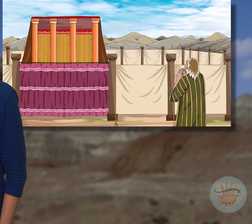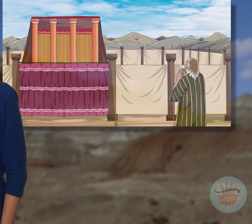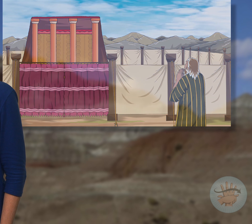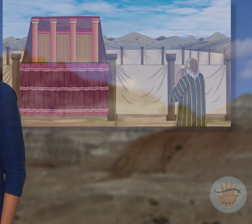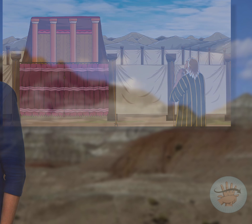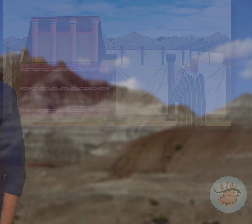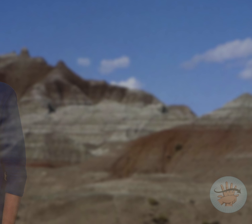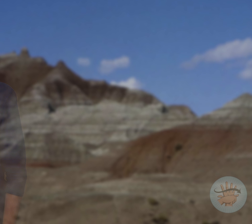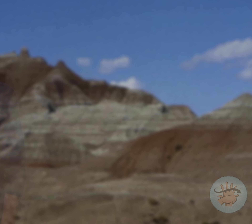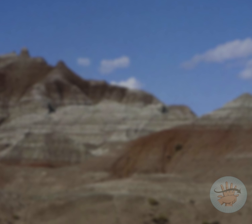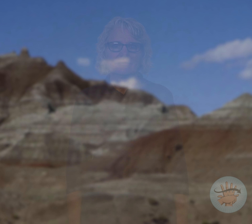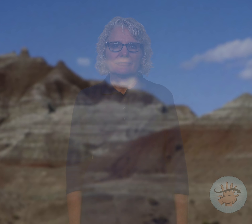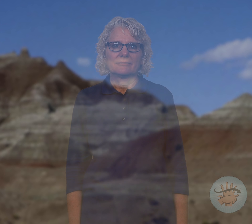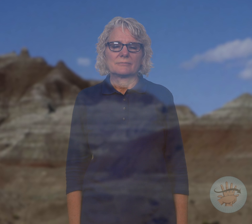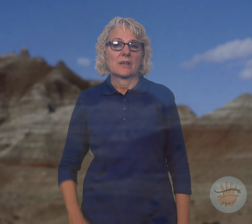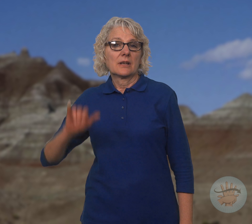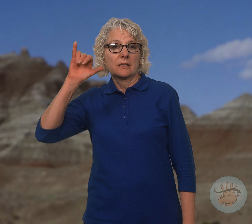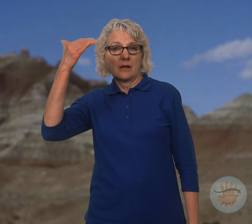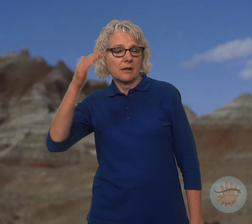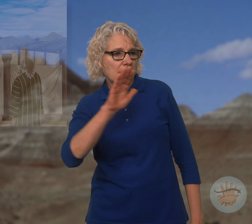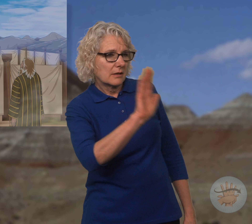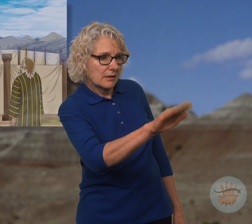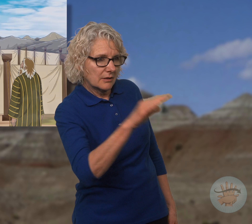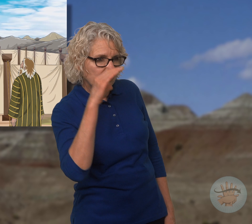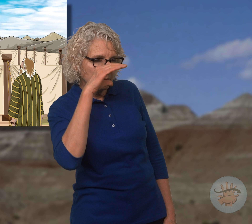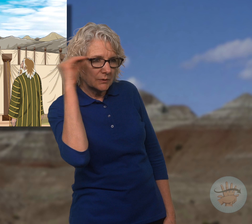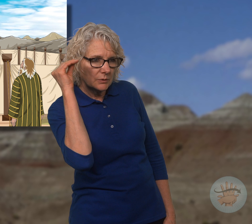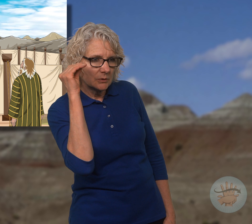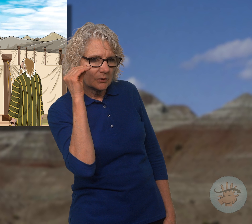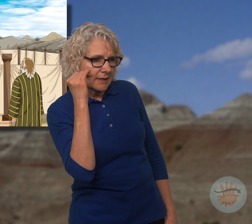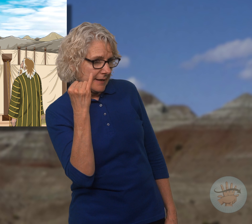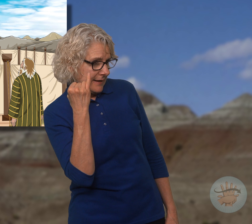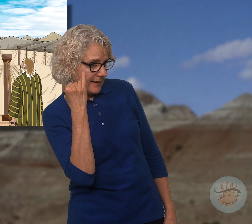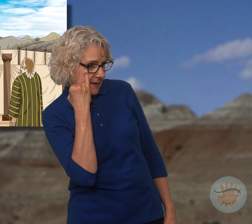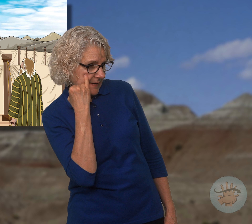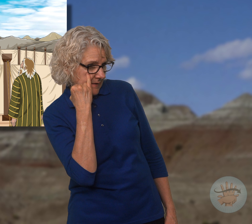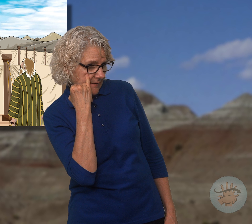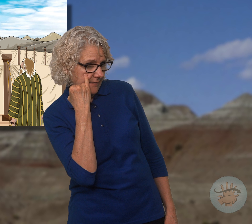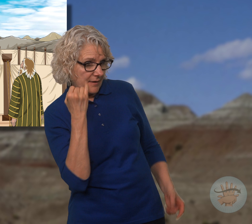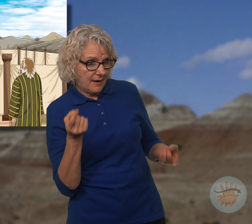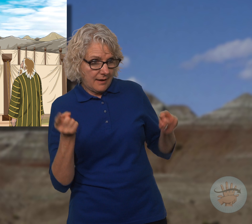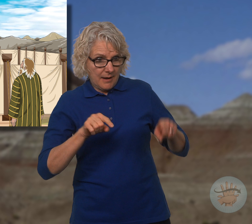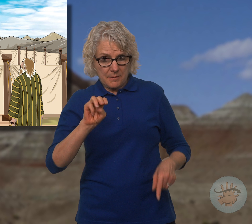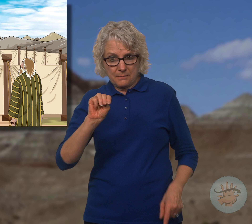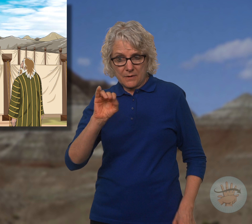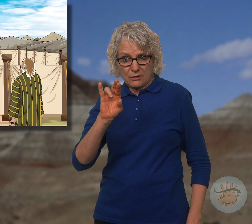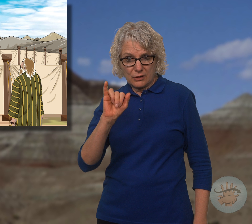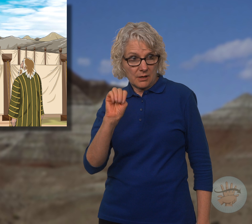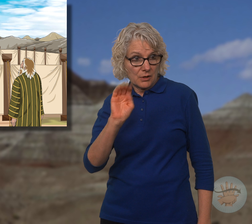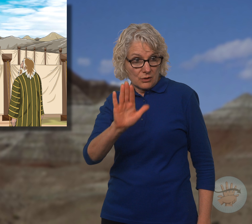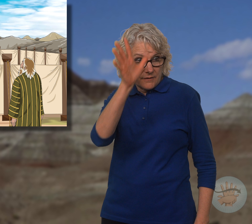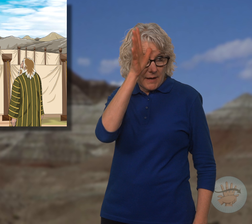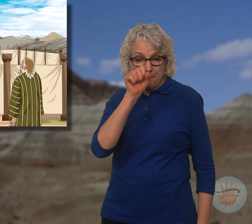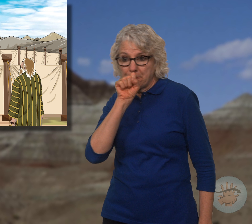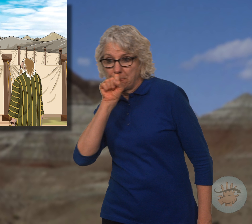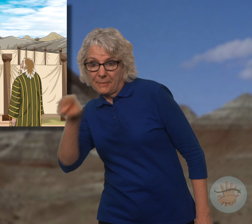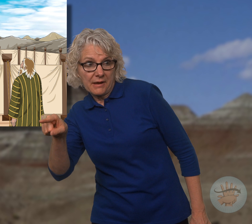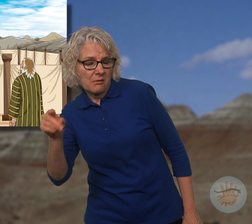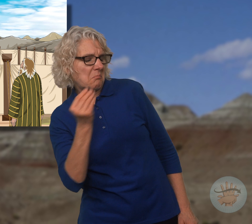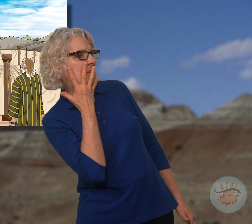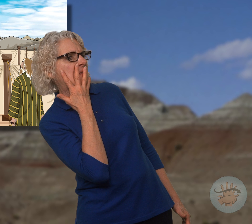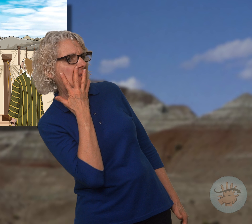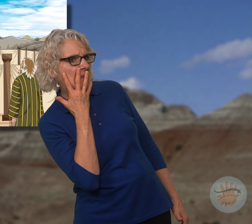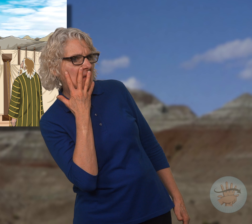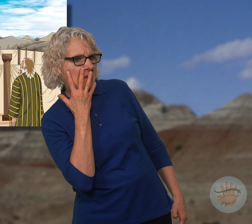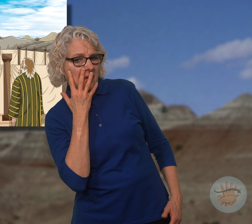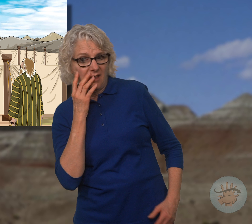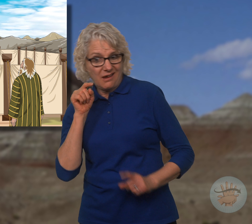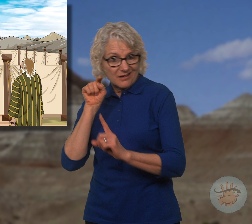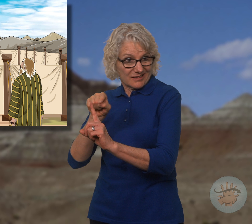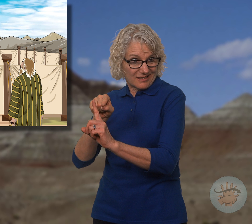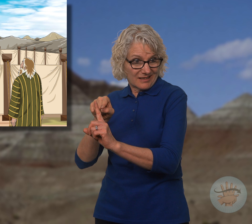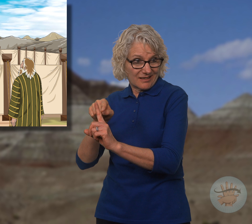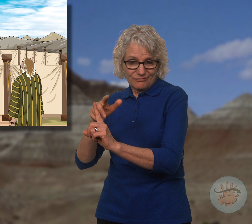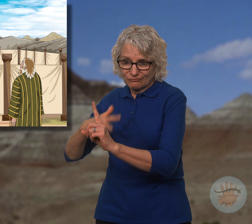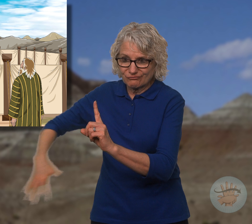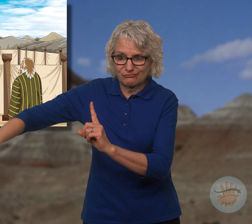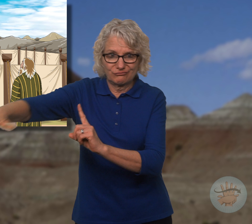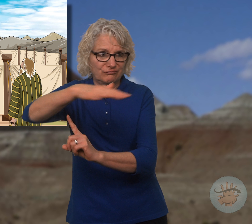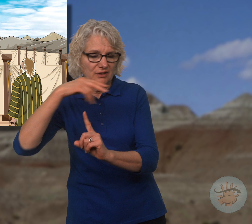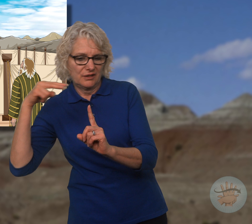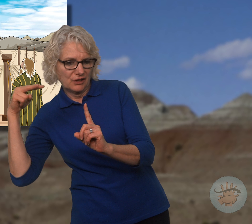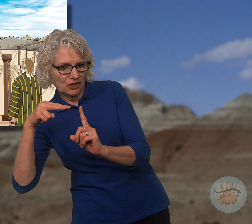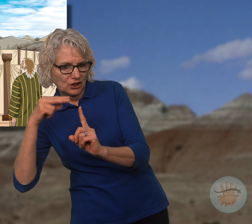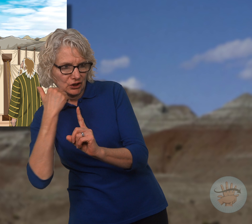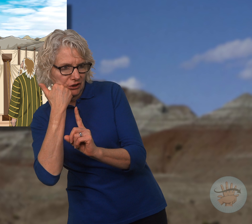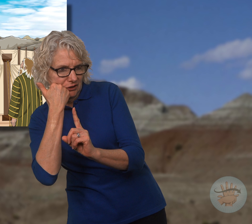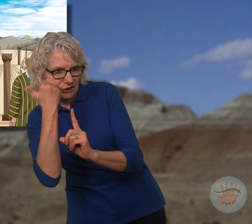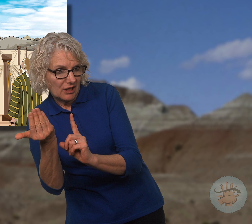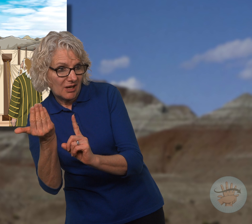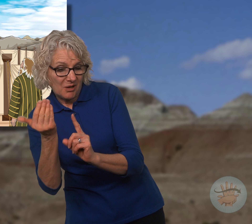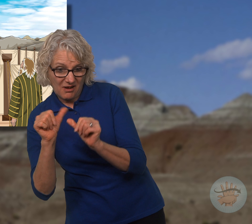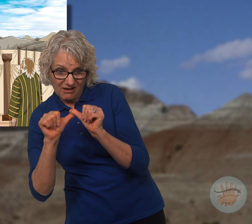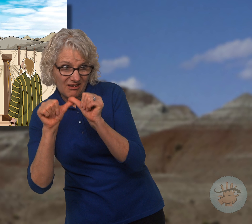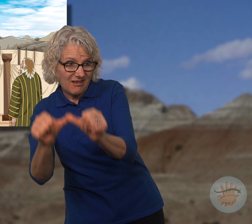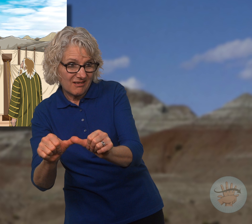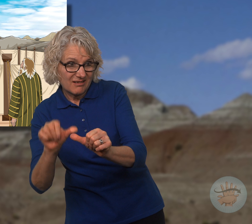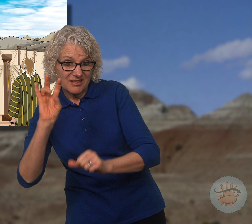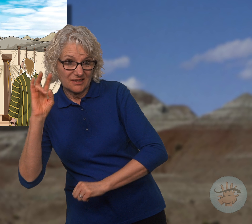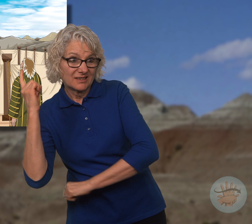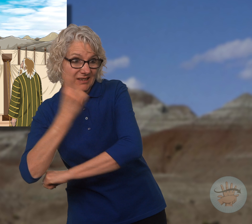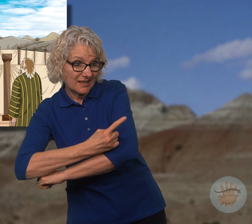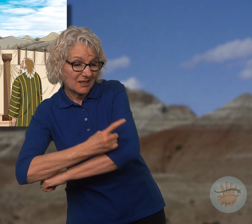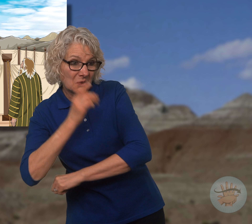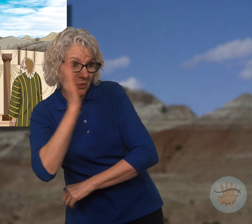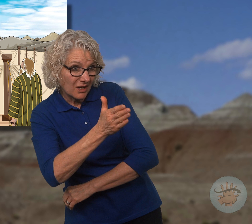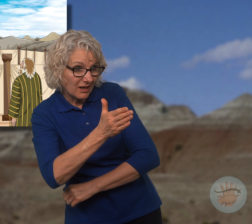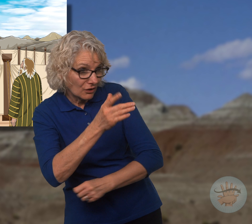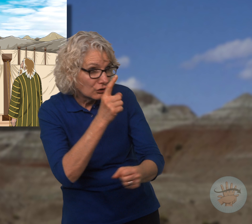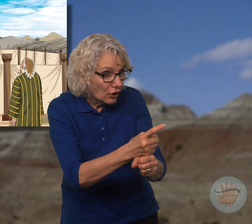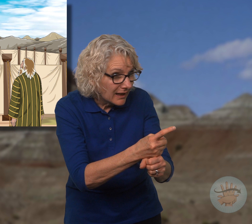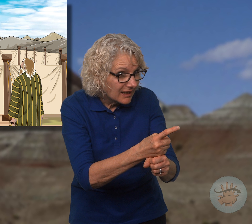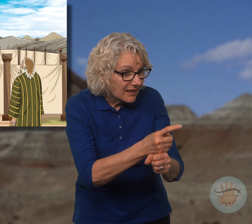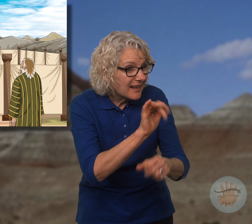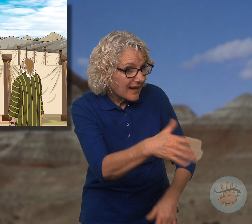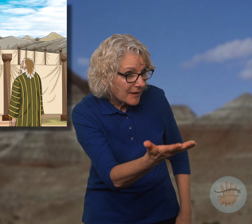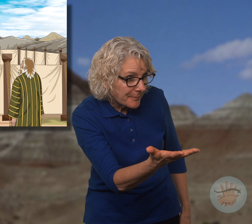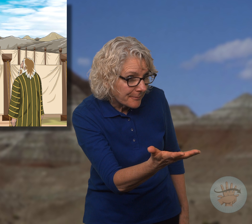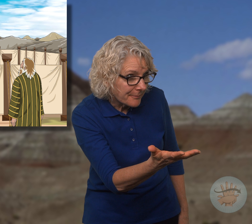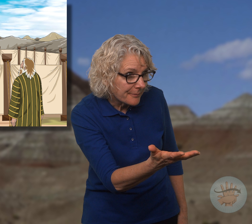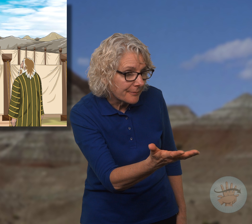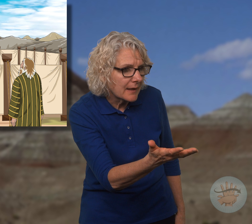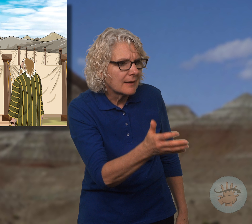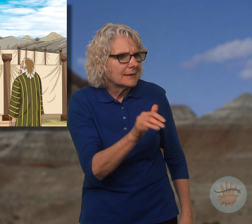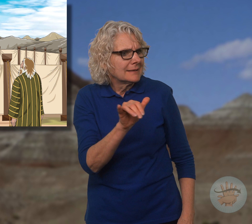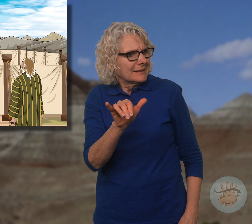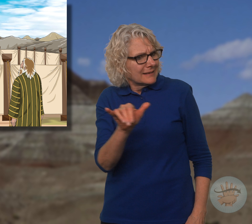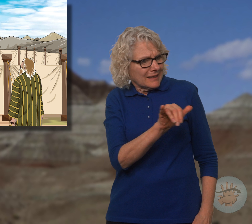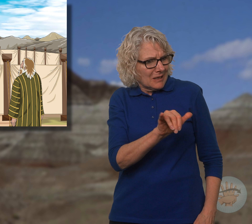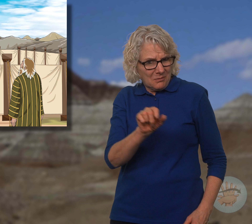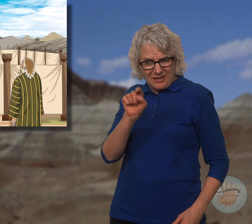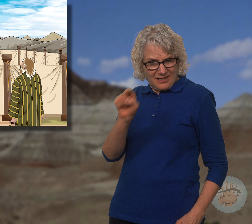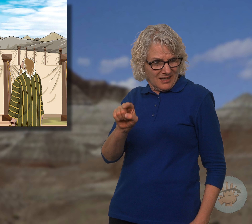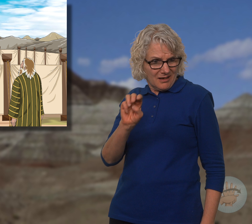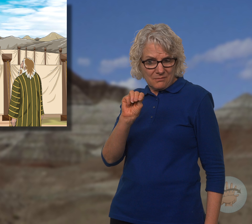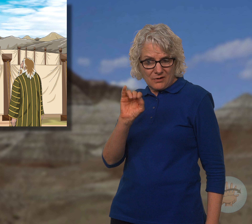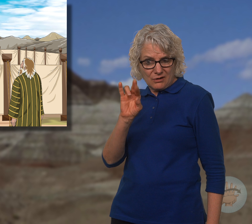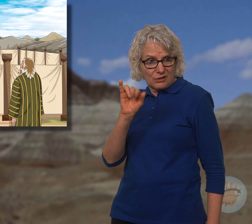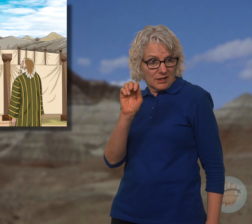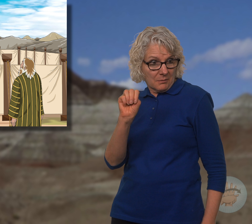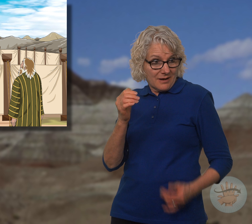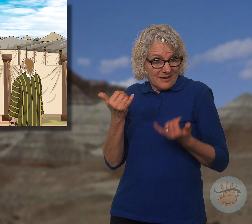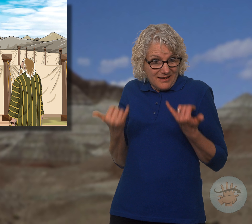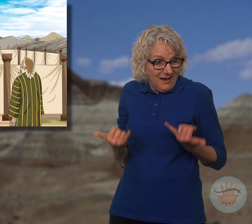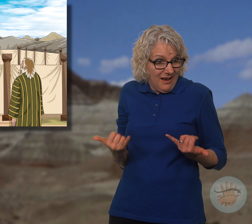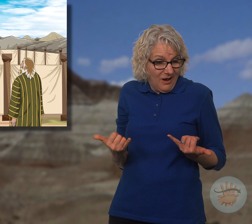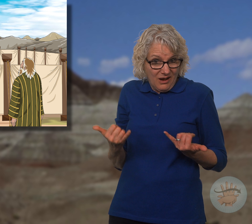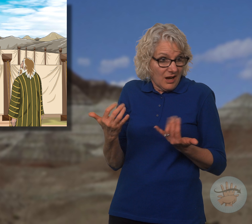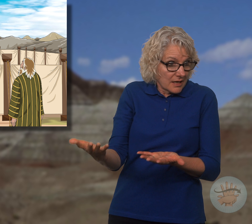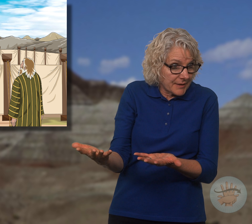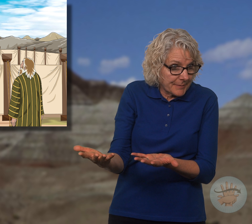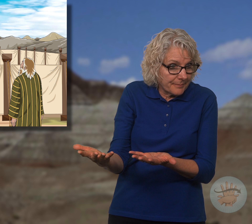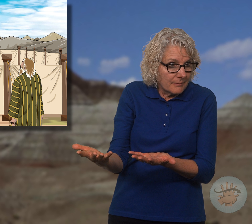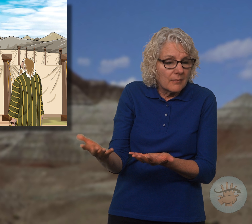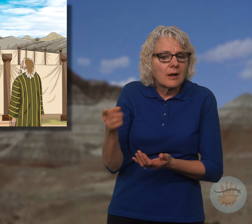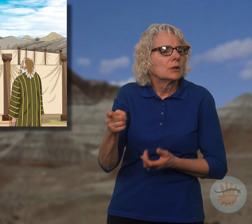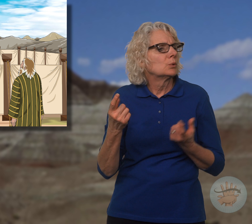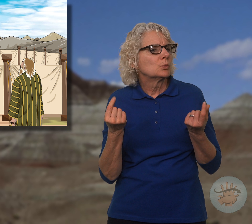But the LORD answered Moses, “If her father had but spit in her face, would she not have been in disgrace for seven days?